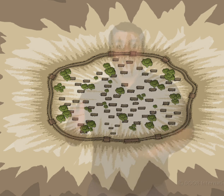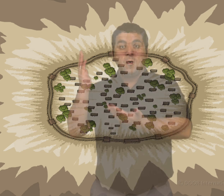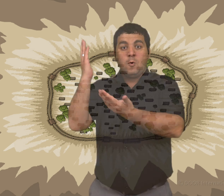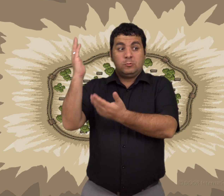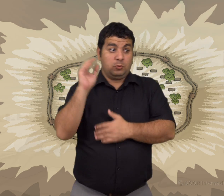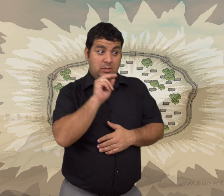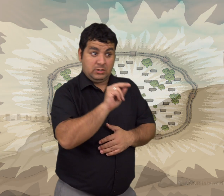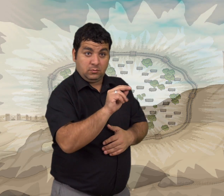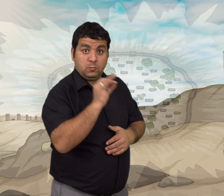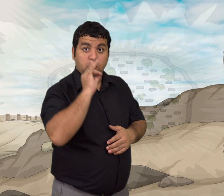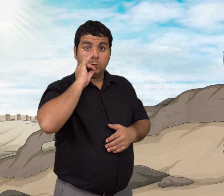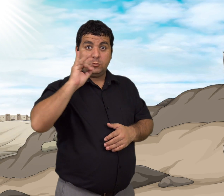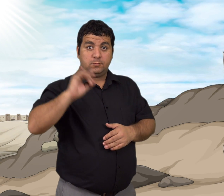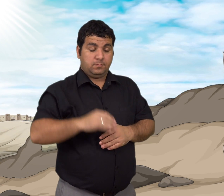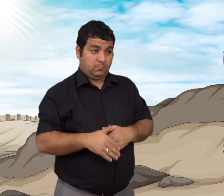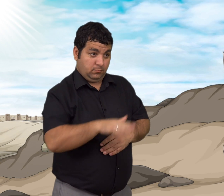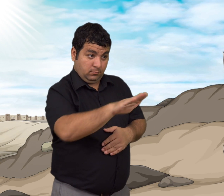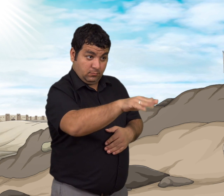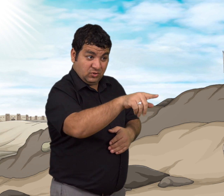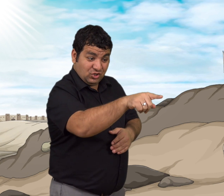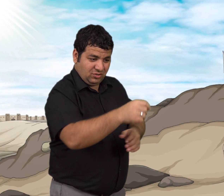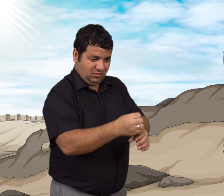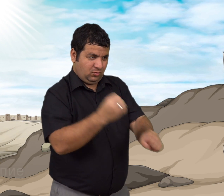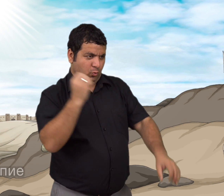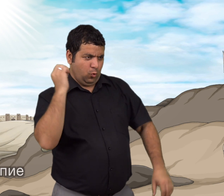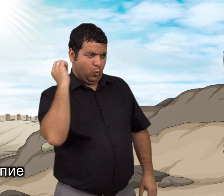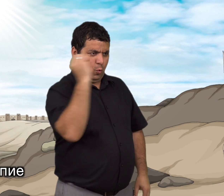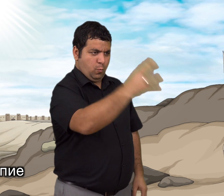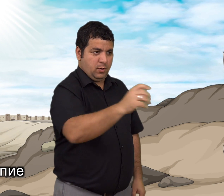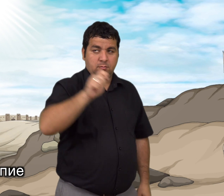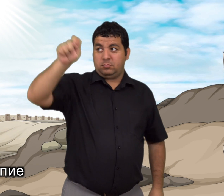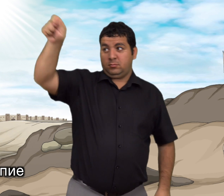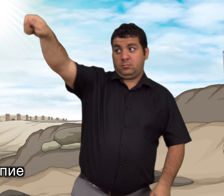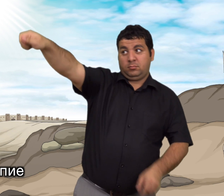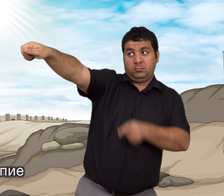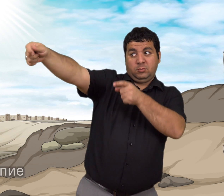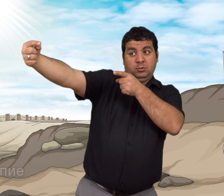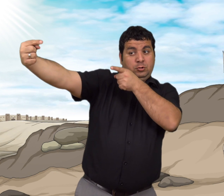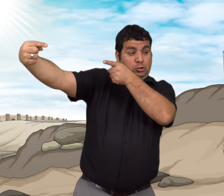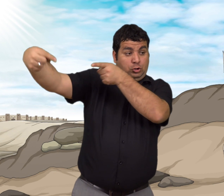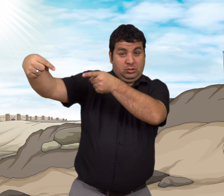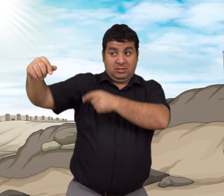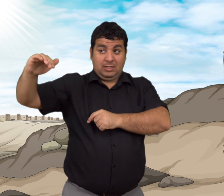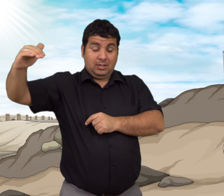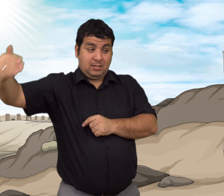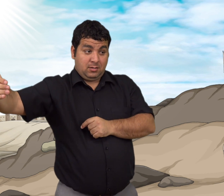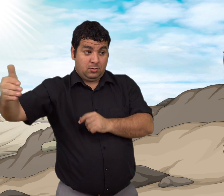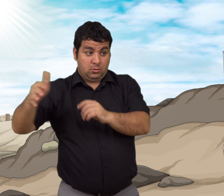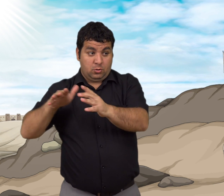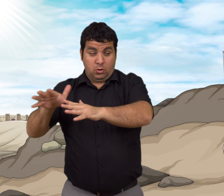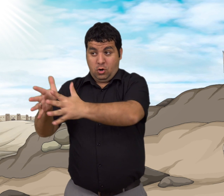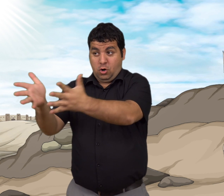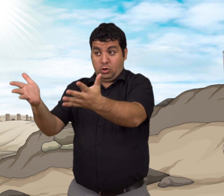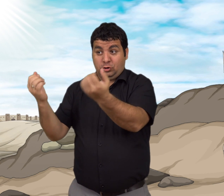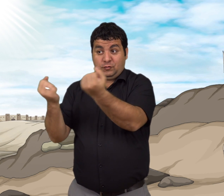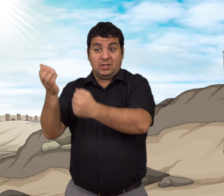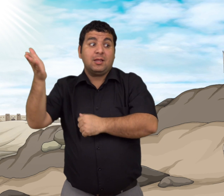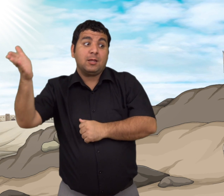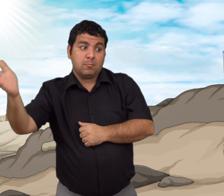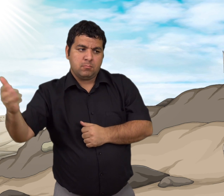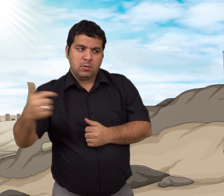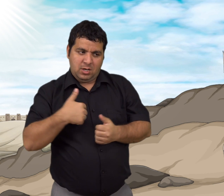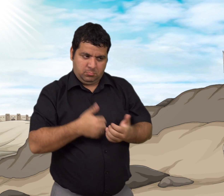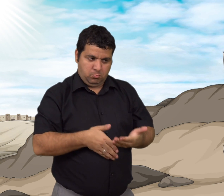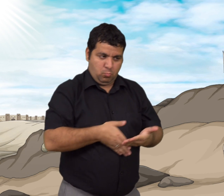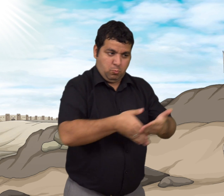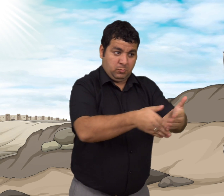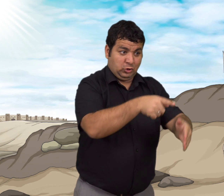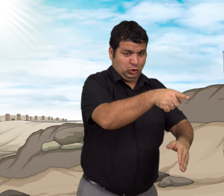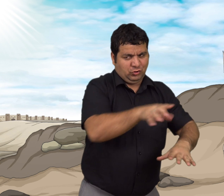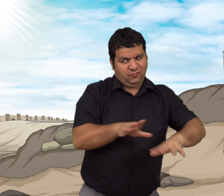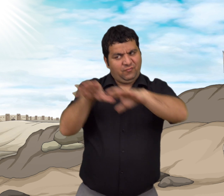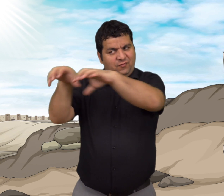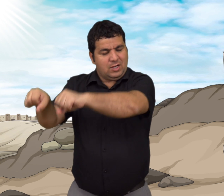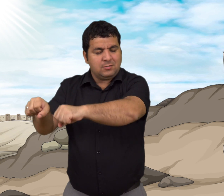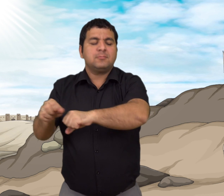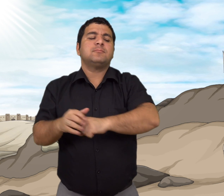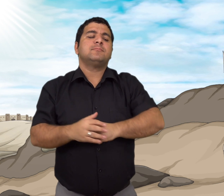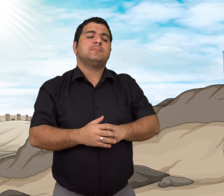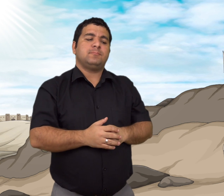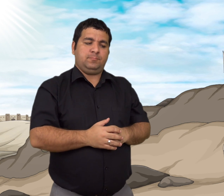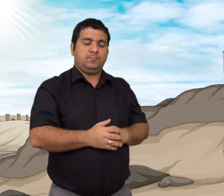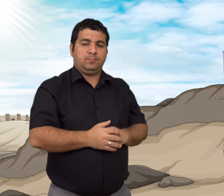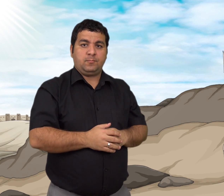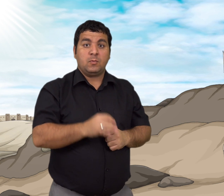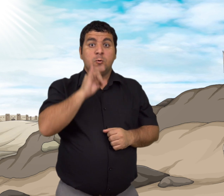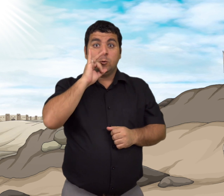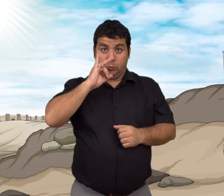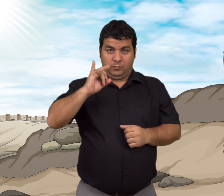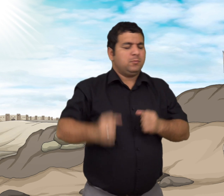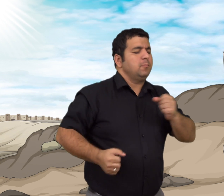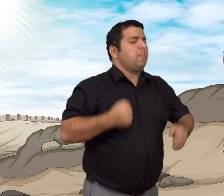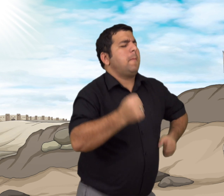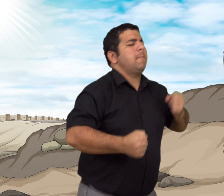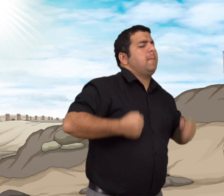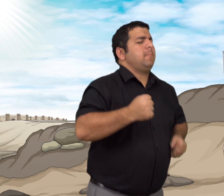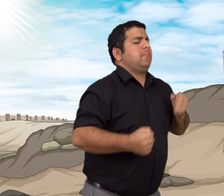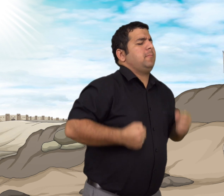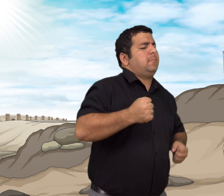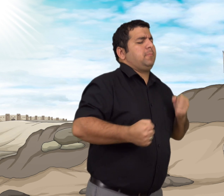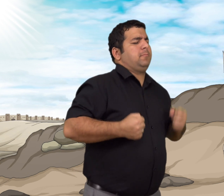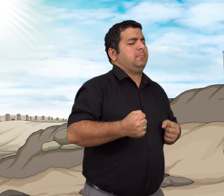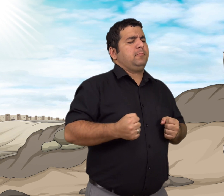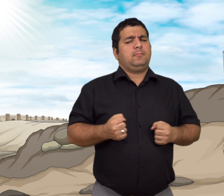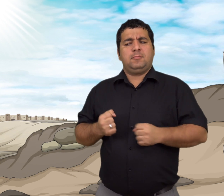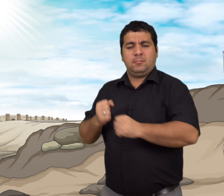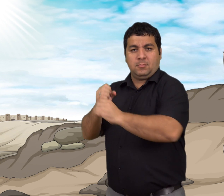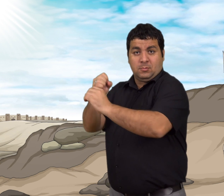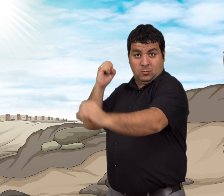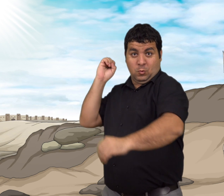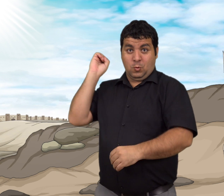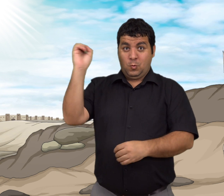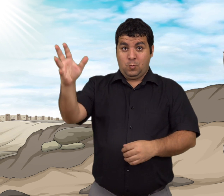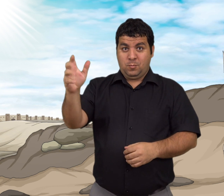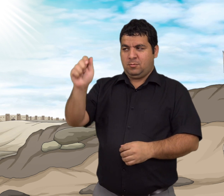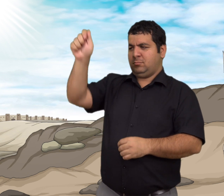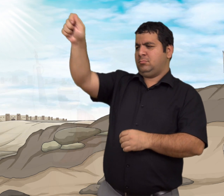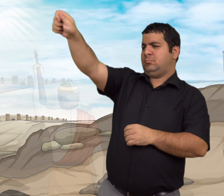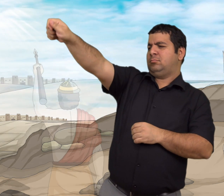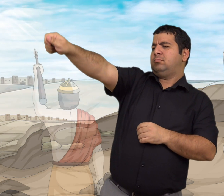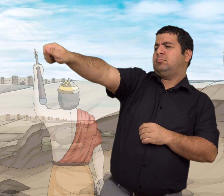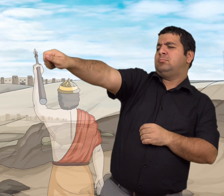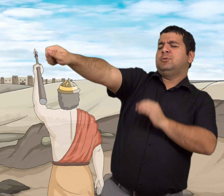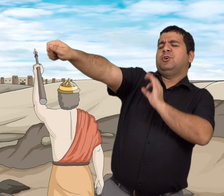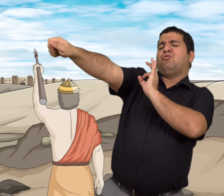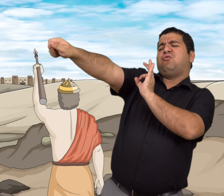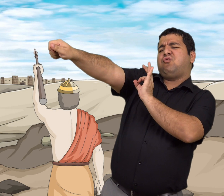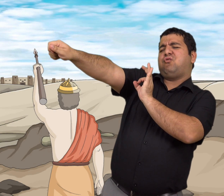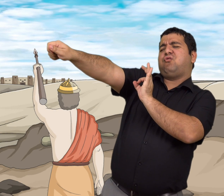Then the LORD said to Joshua, “Hold out your battle lance toward Ai, for into your hand I will deliver the city.”